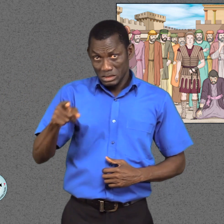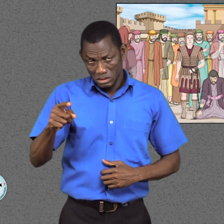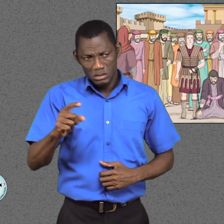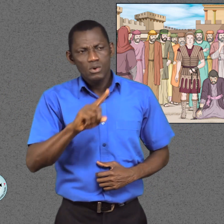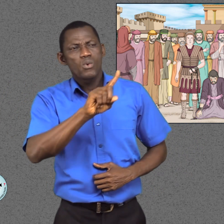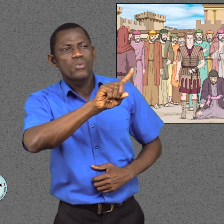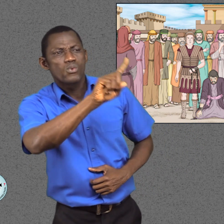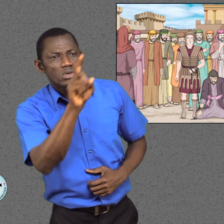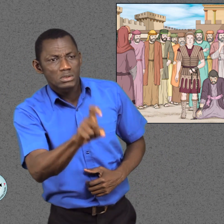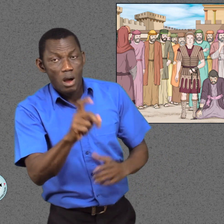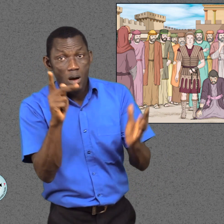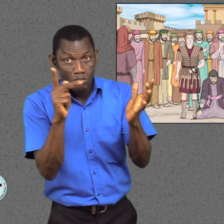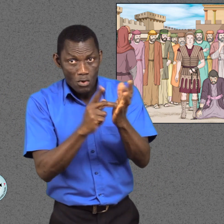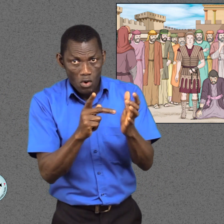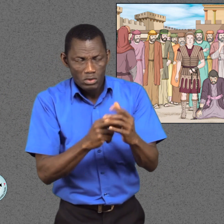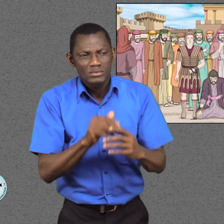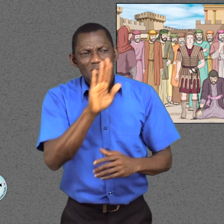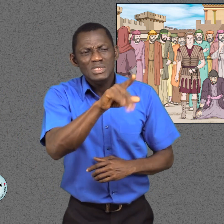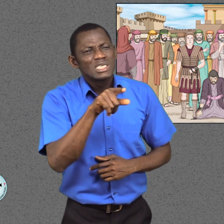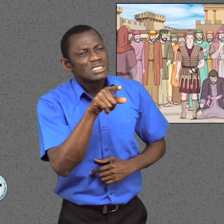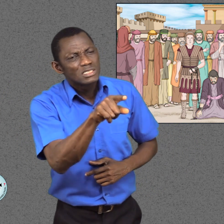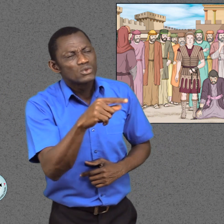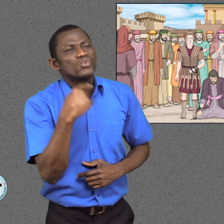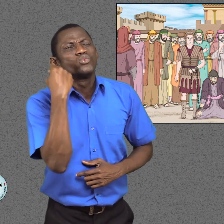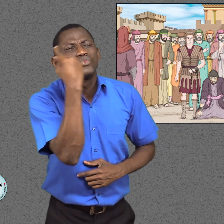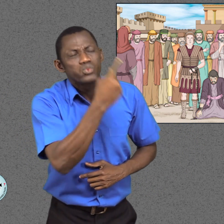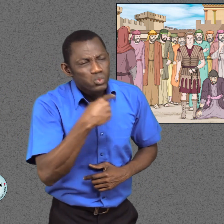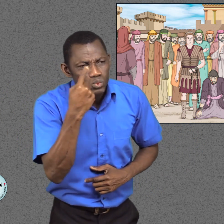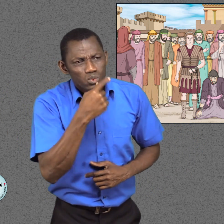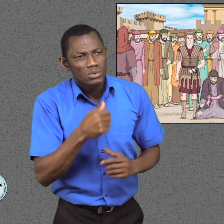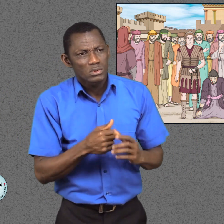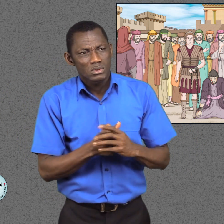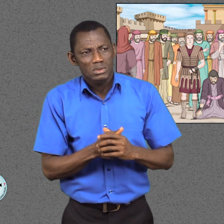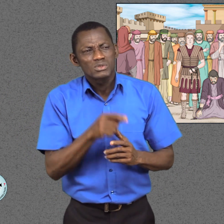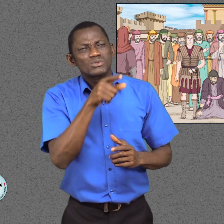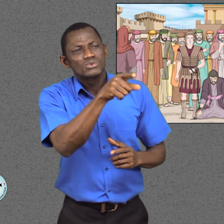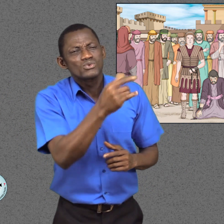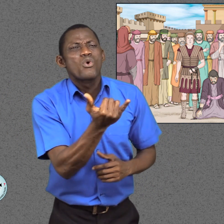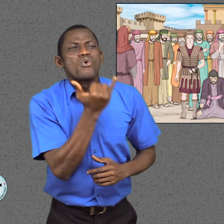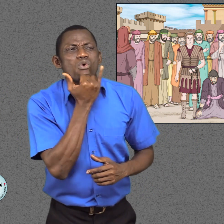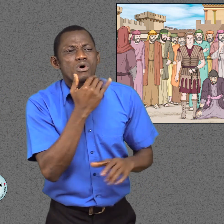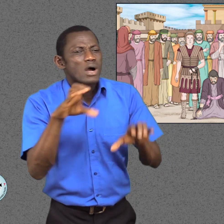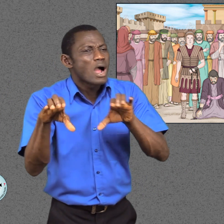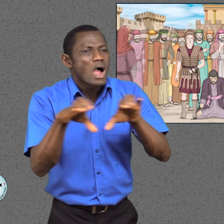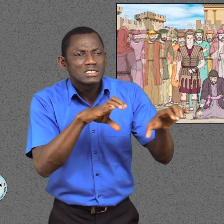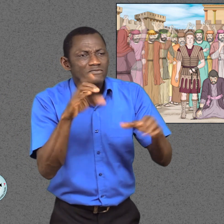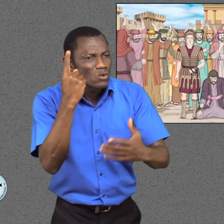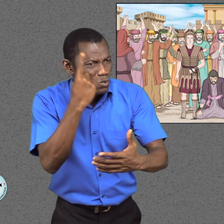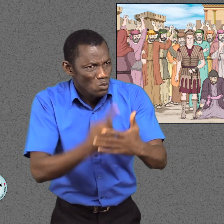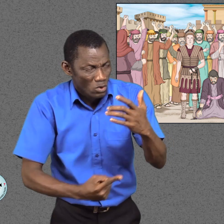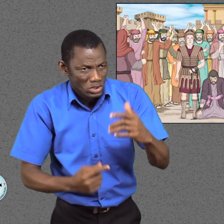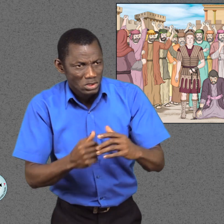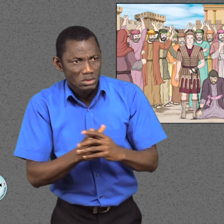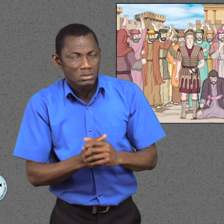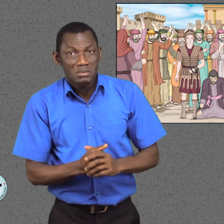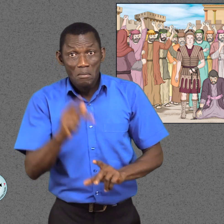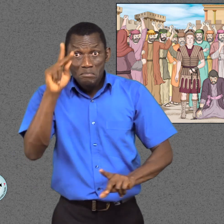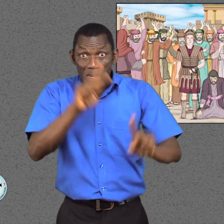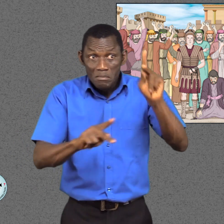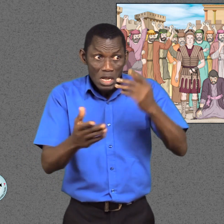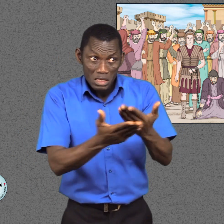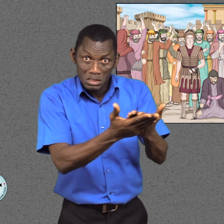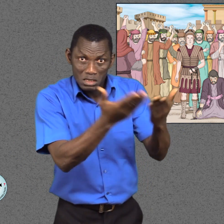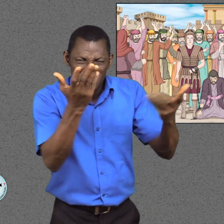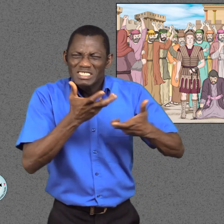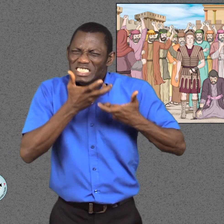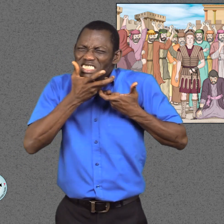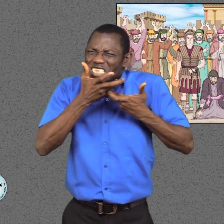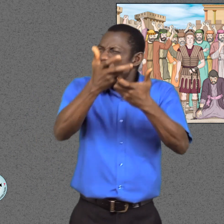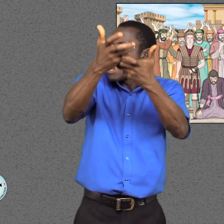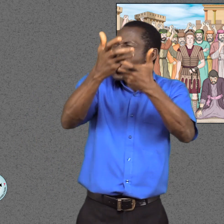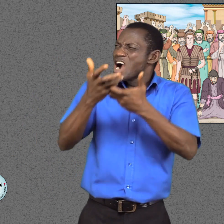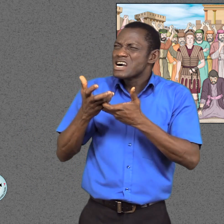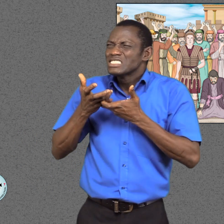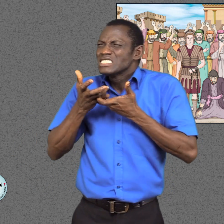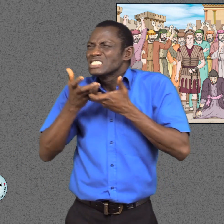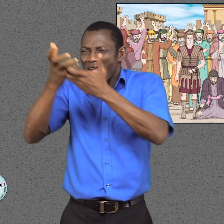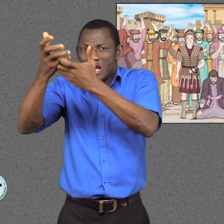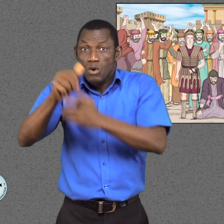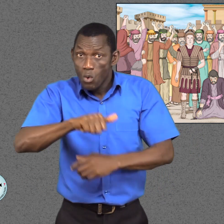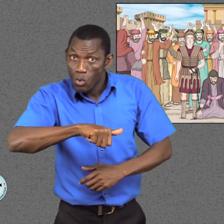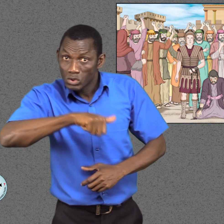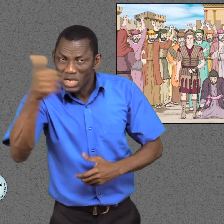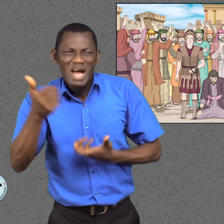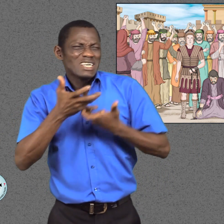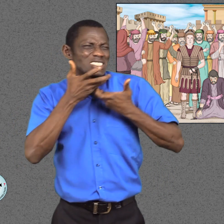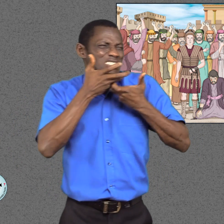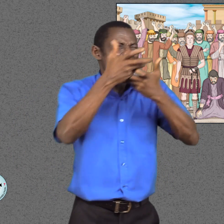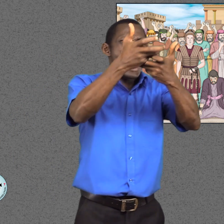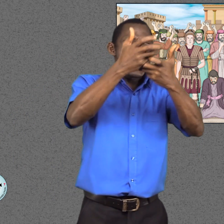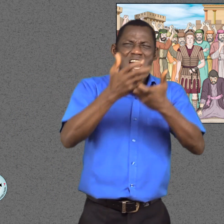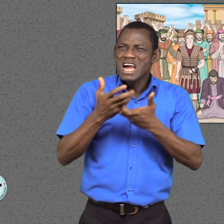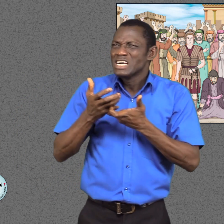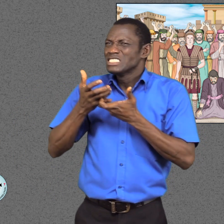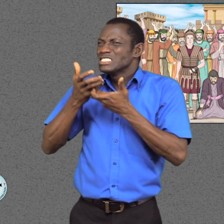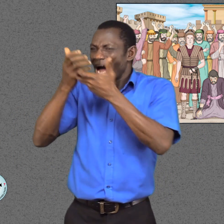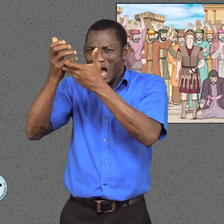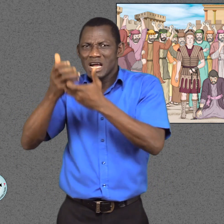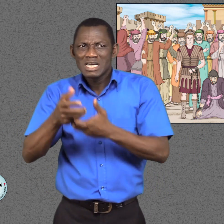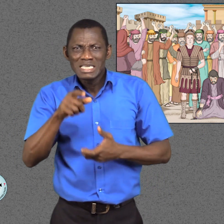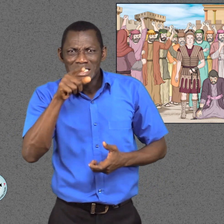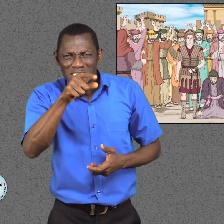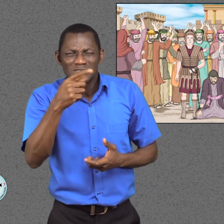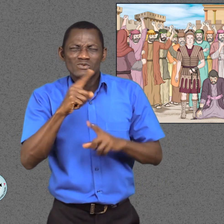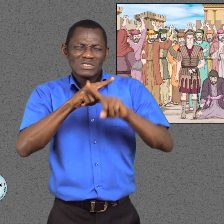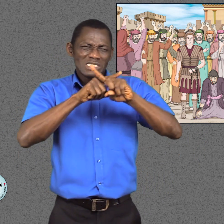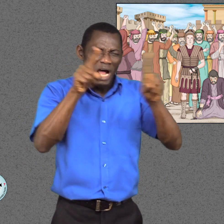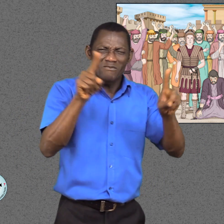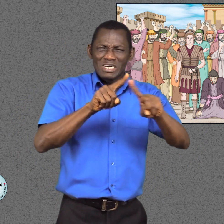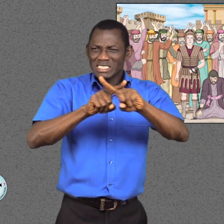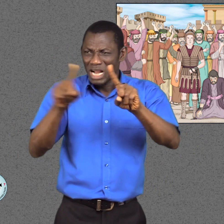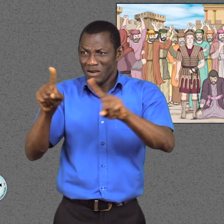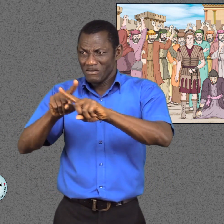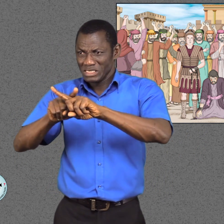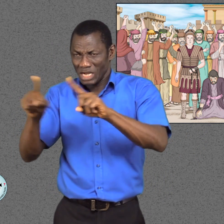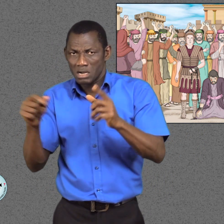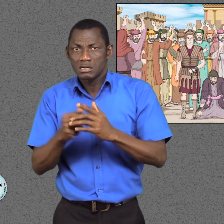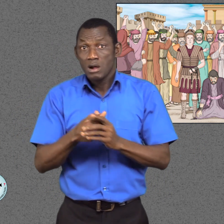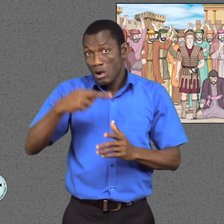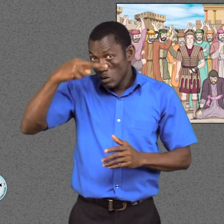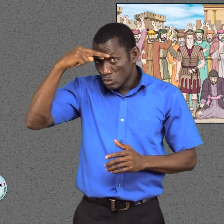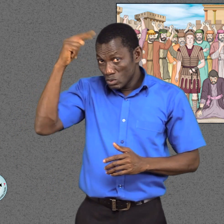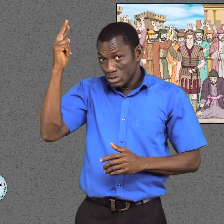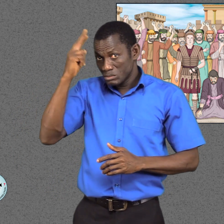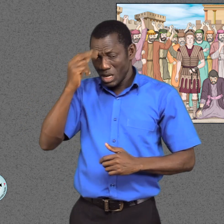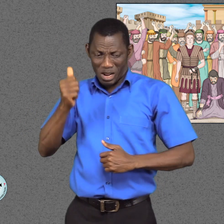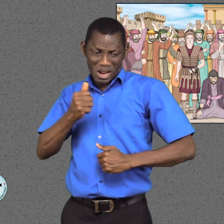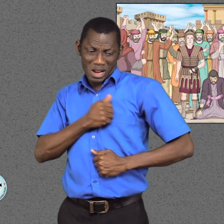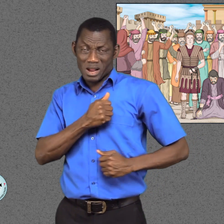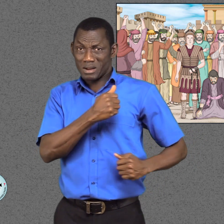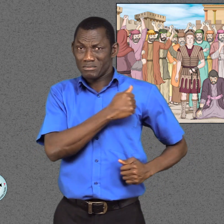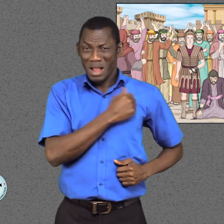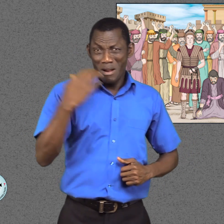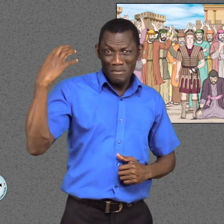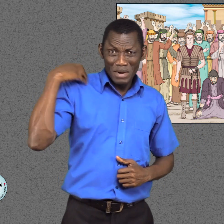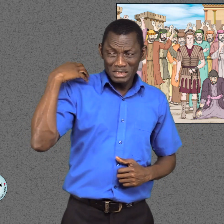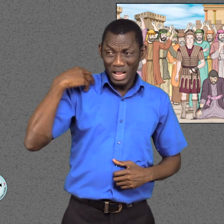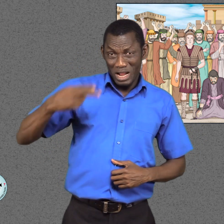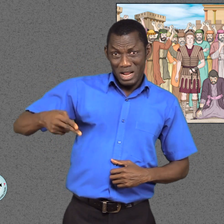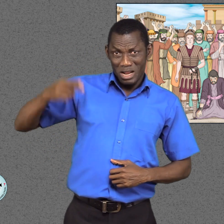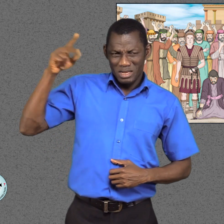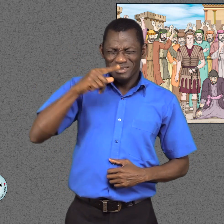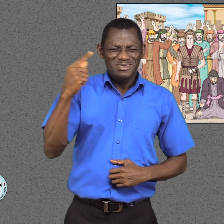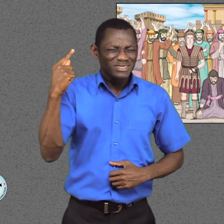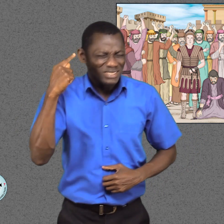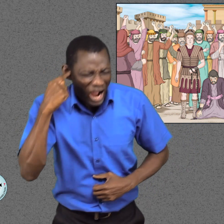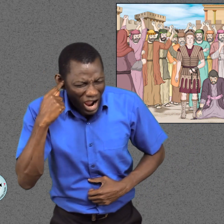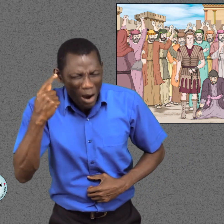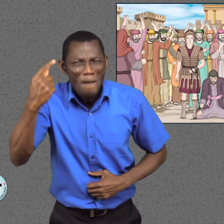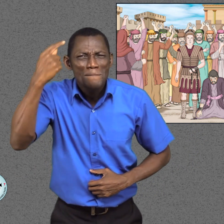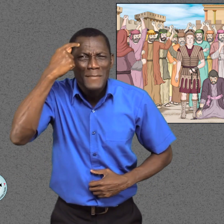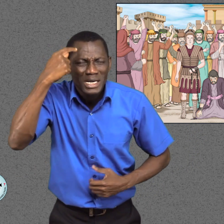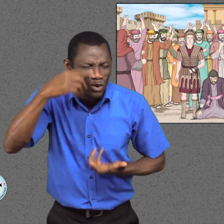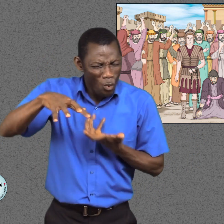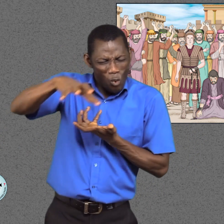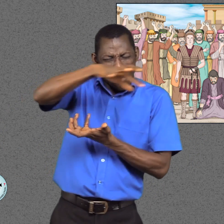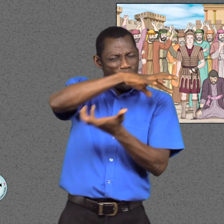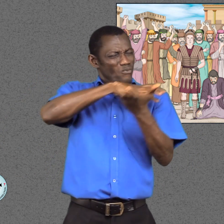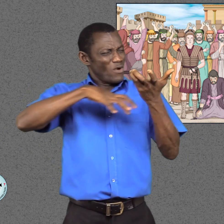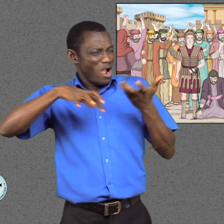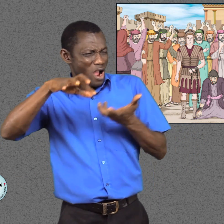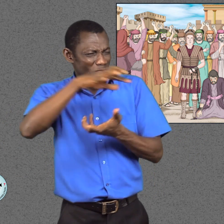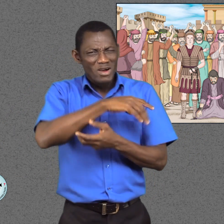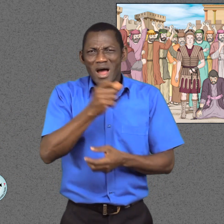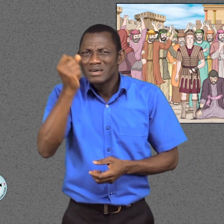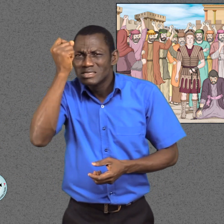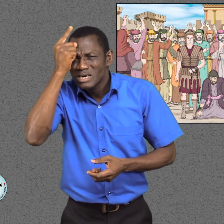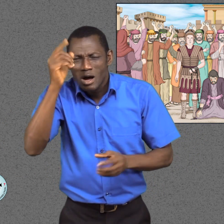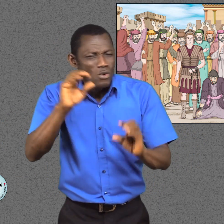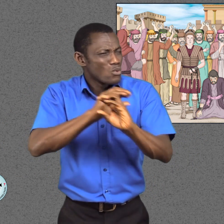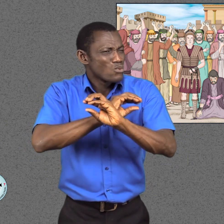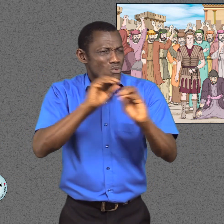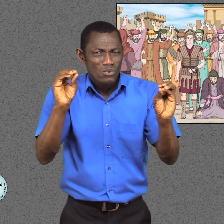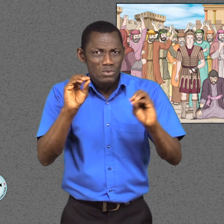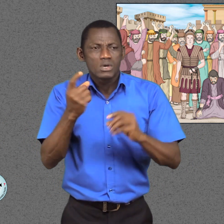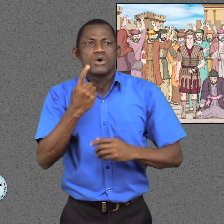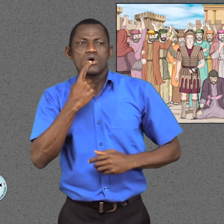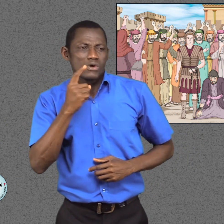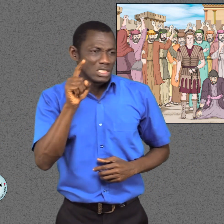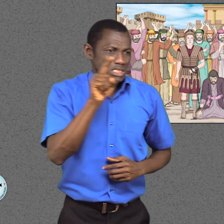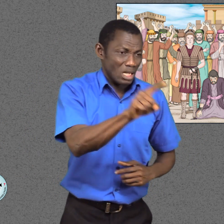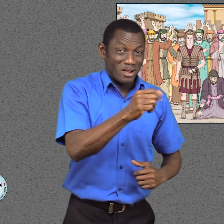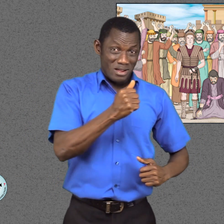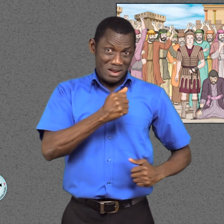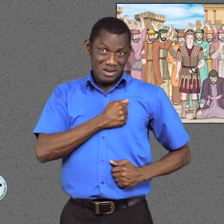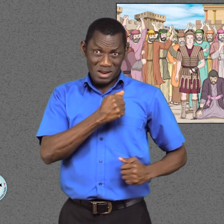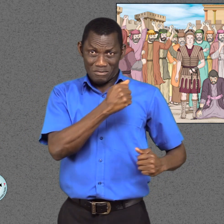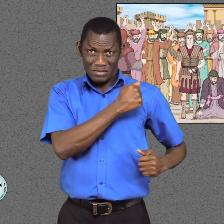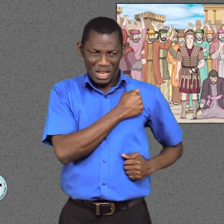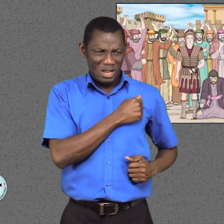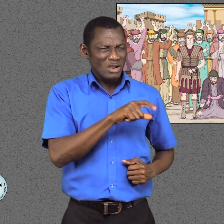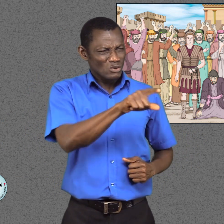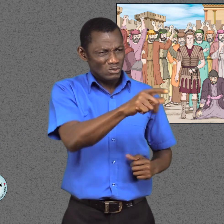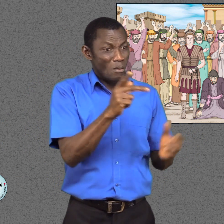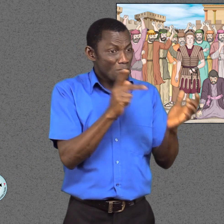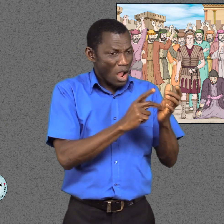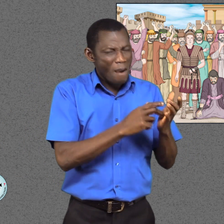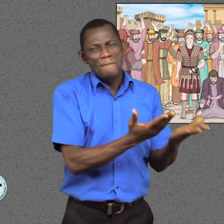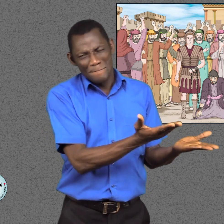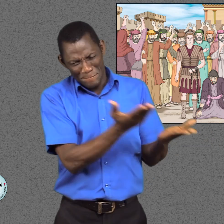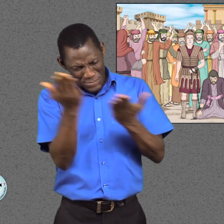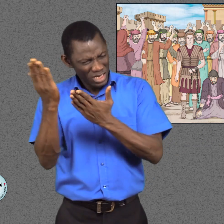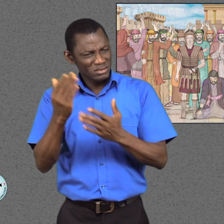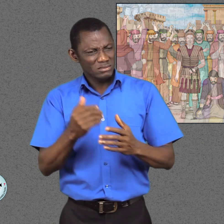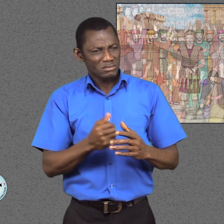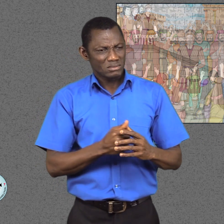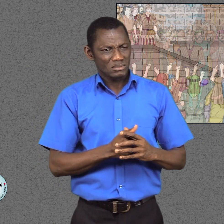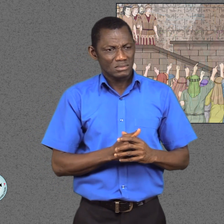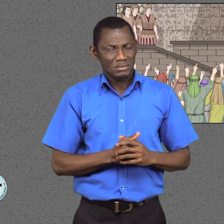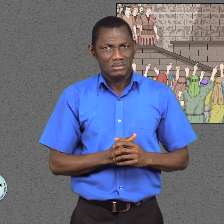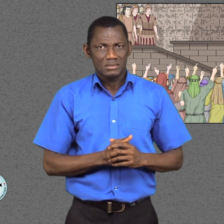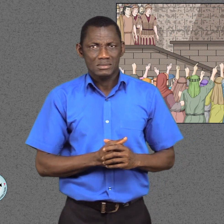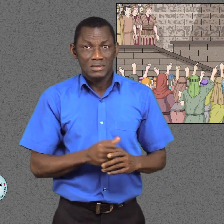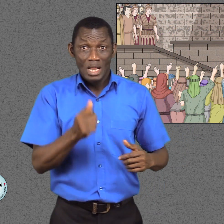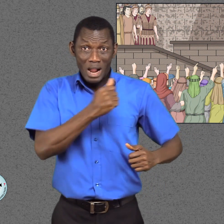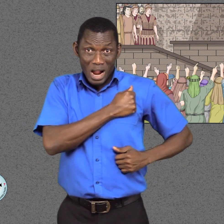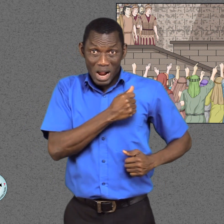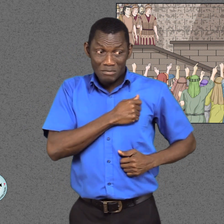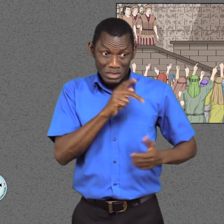And since the commander could not get at the truth because of the uproar, he ordered that Paul be brought into the barracks.